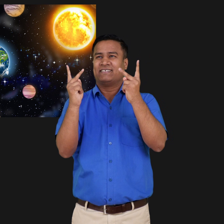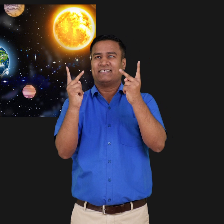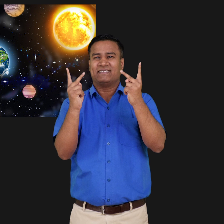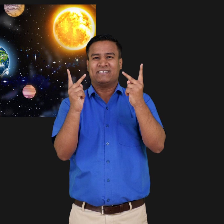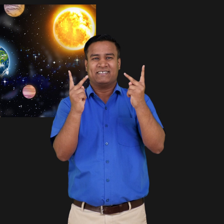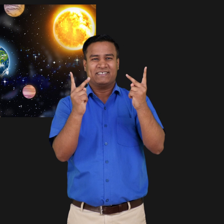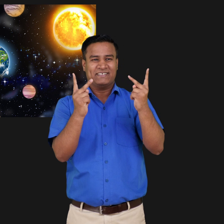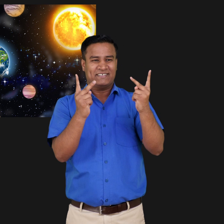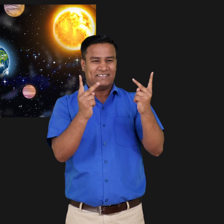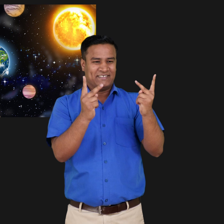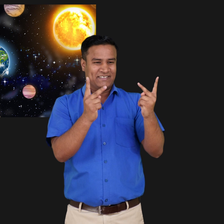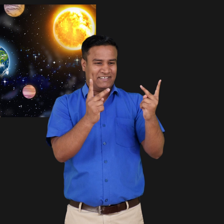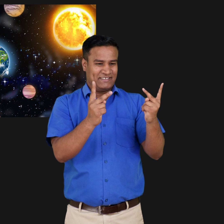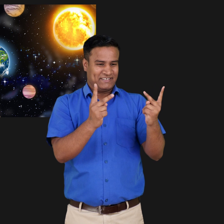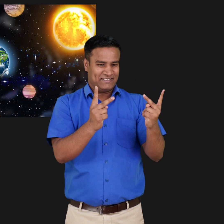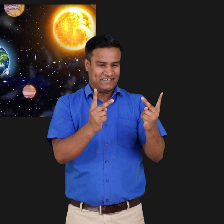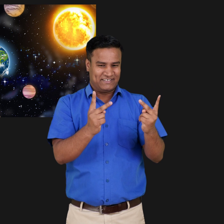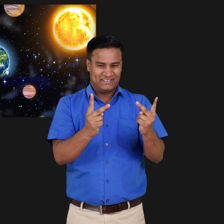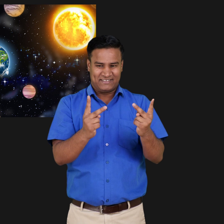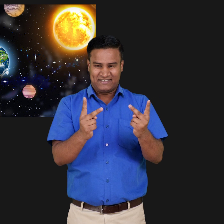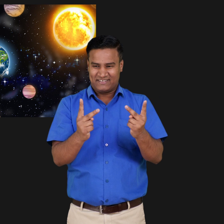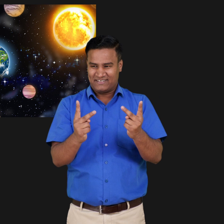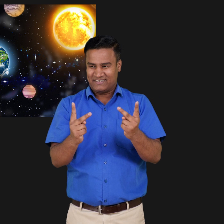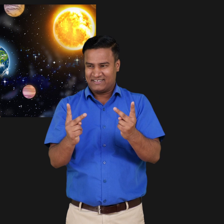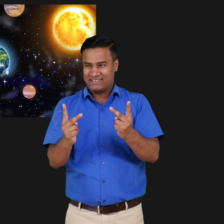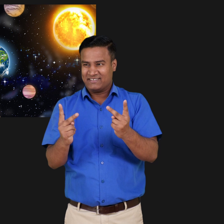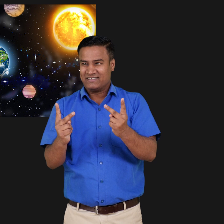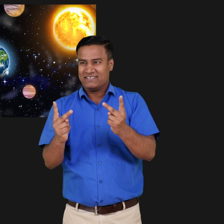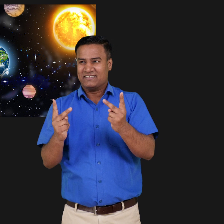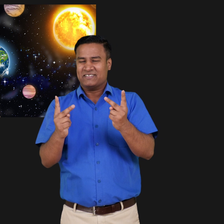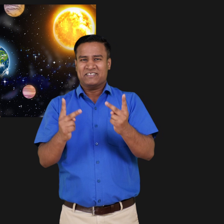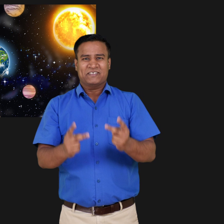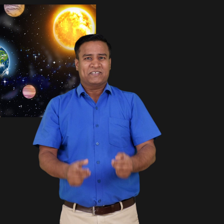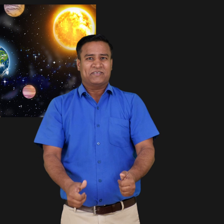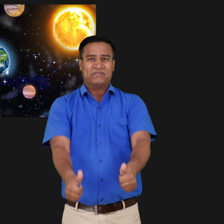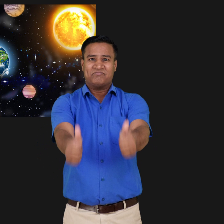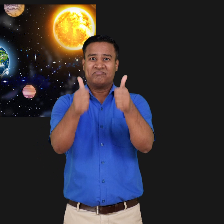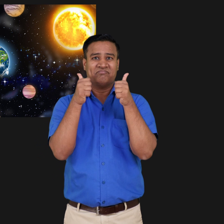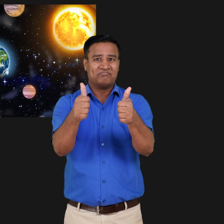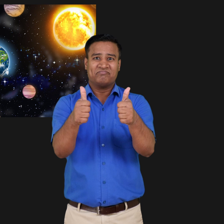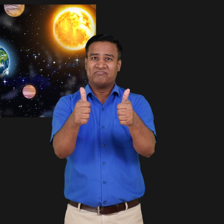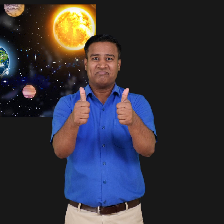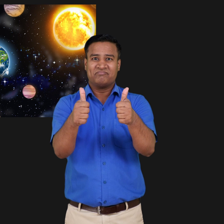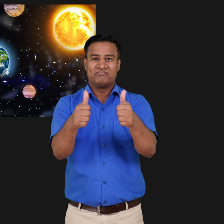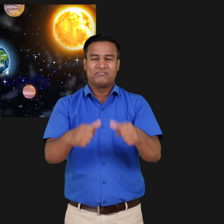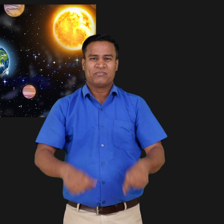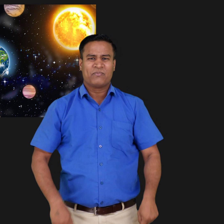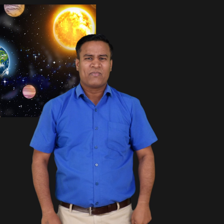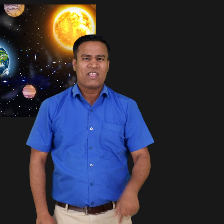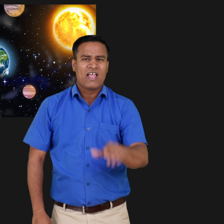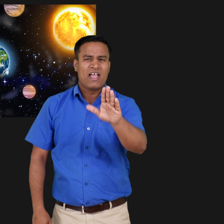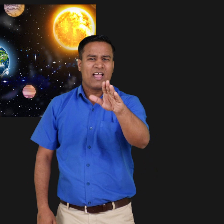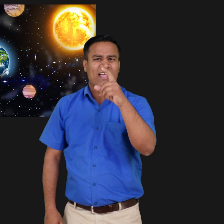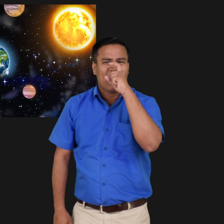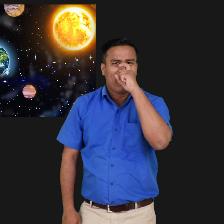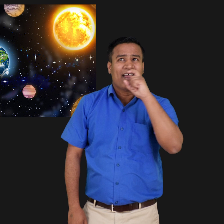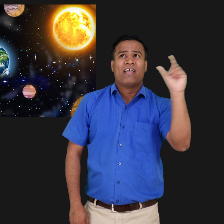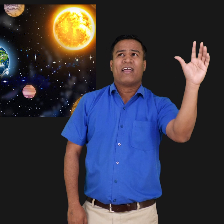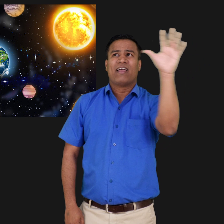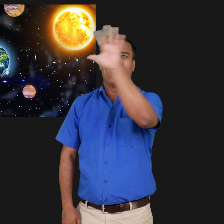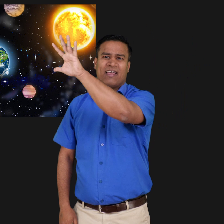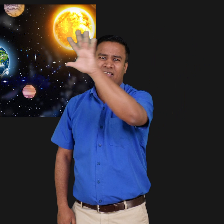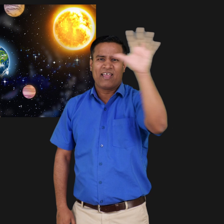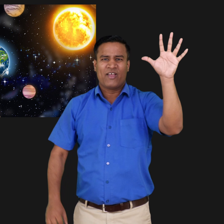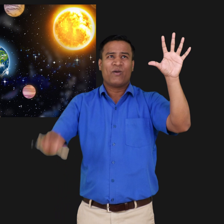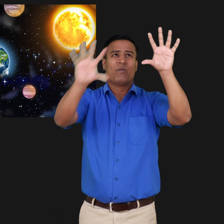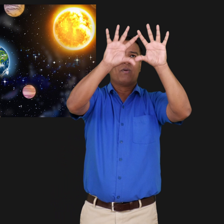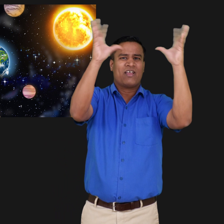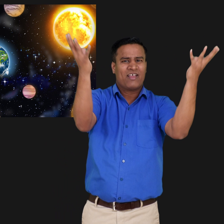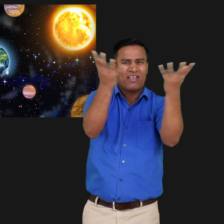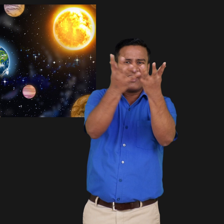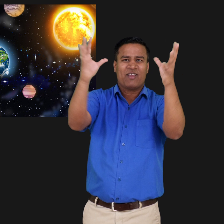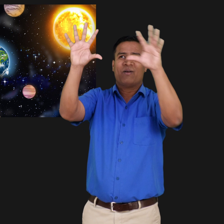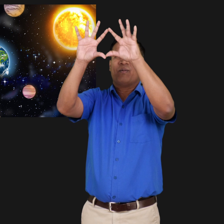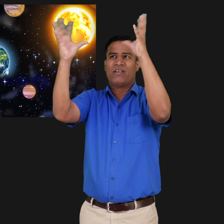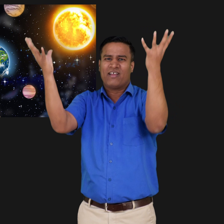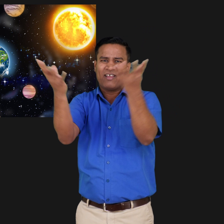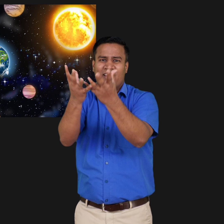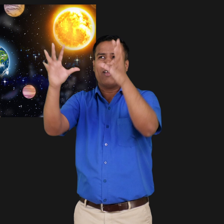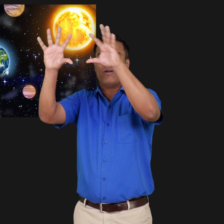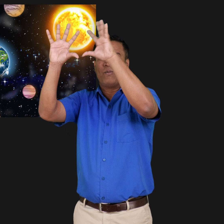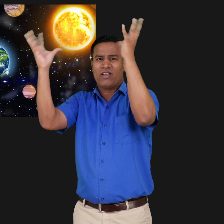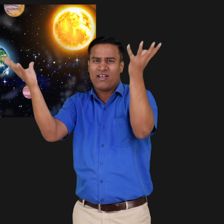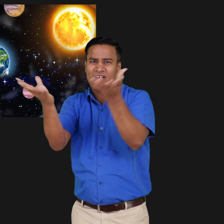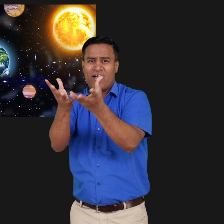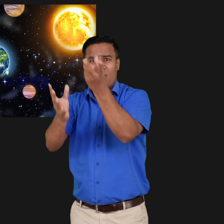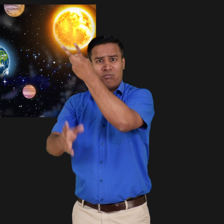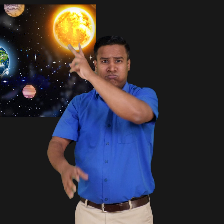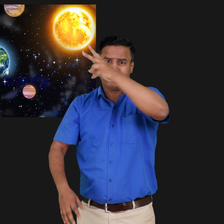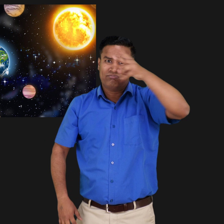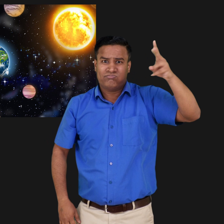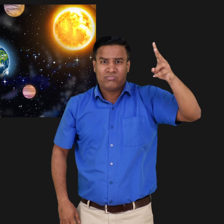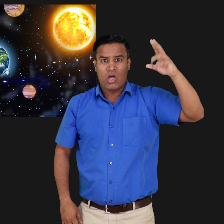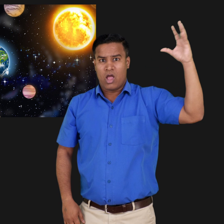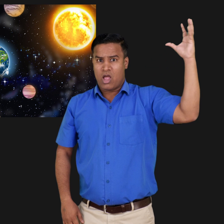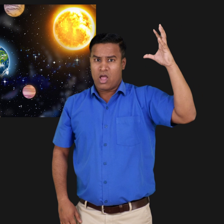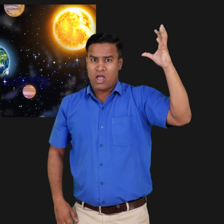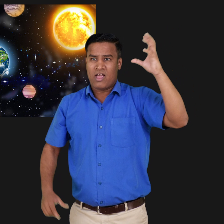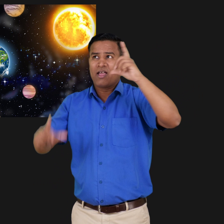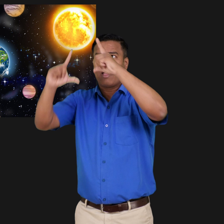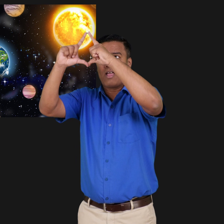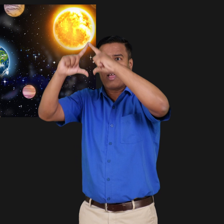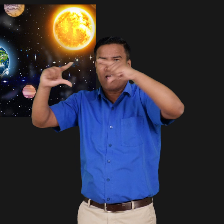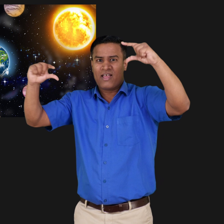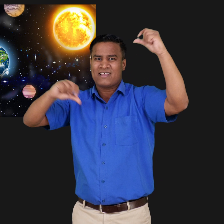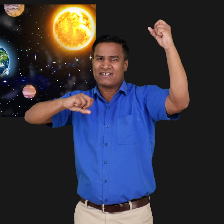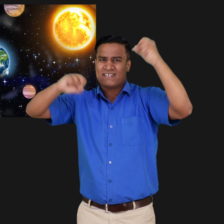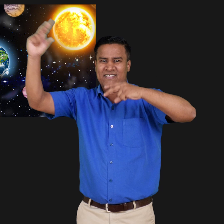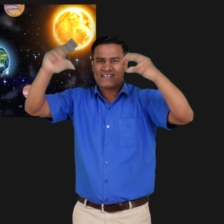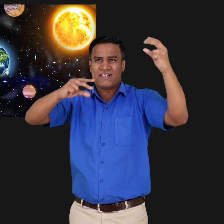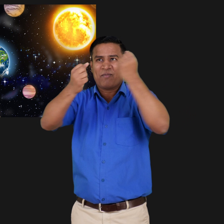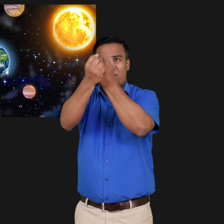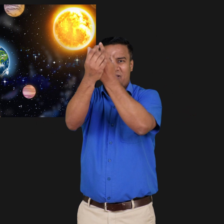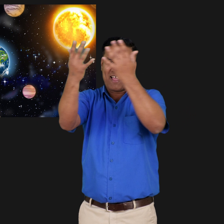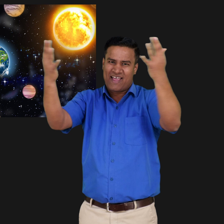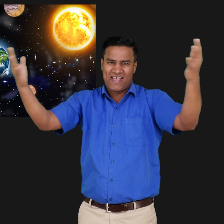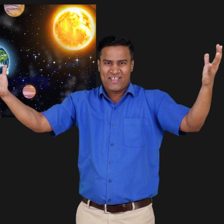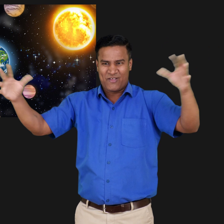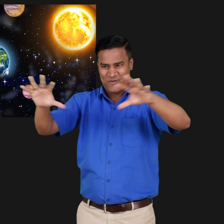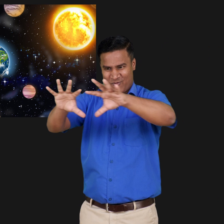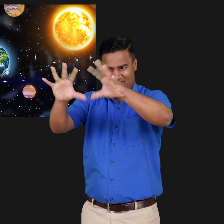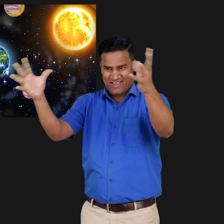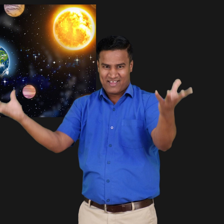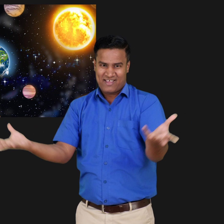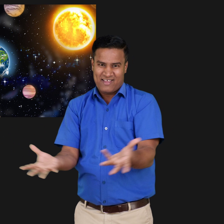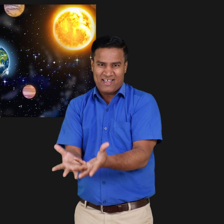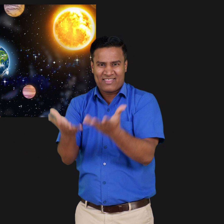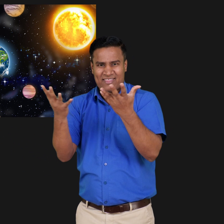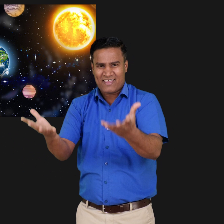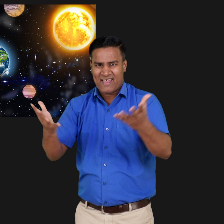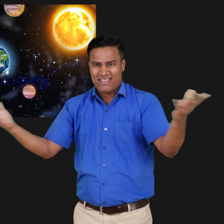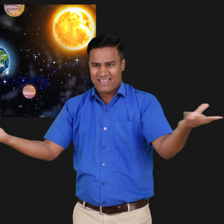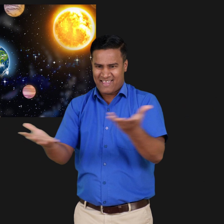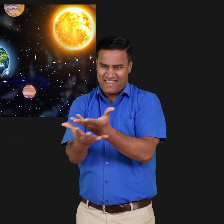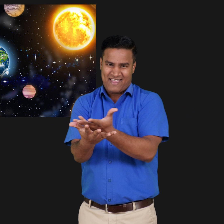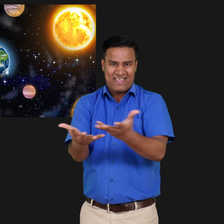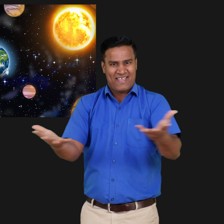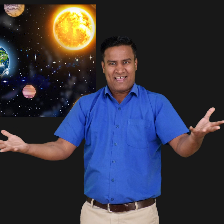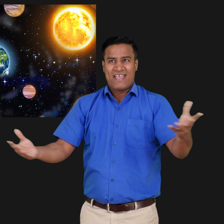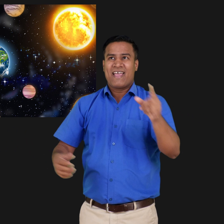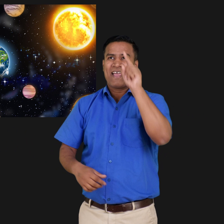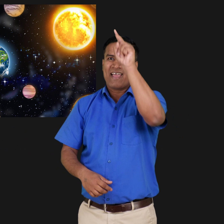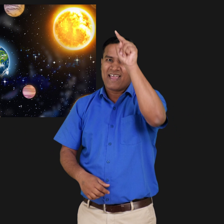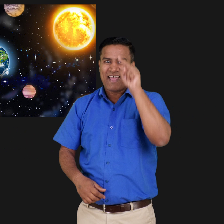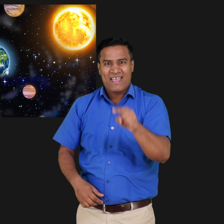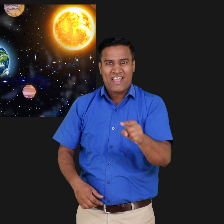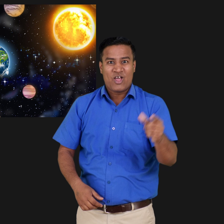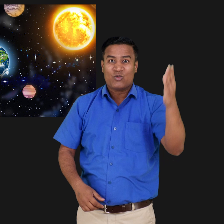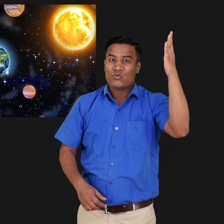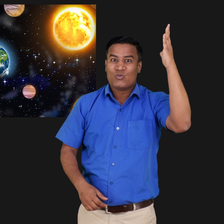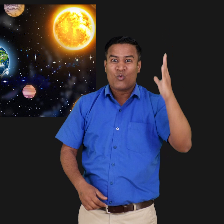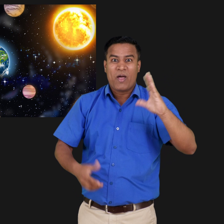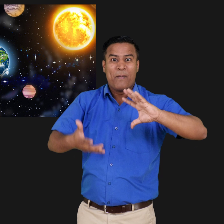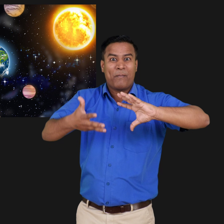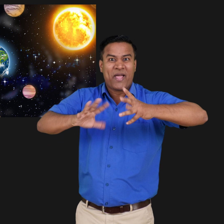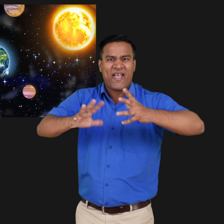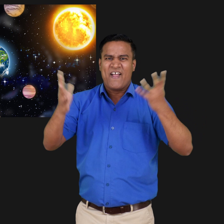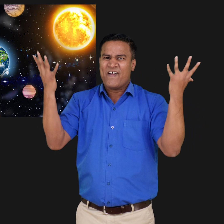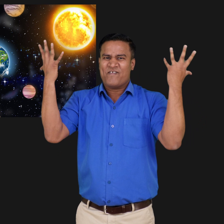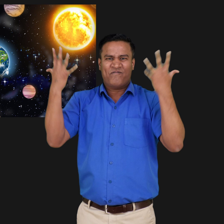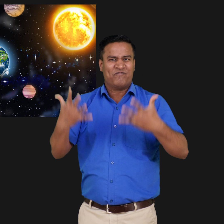And by the seventh day God had finished the work He had been doing;